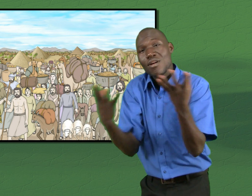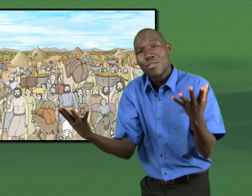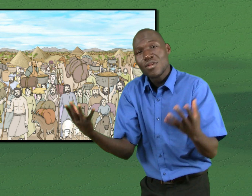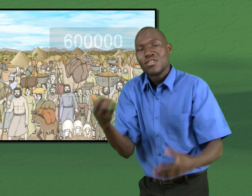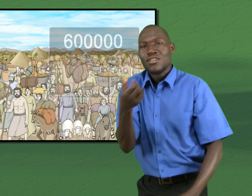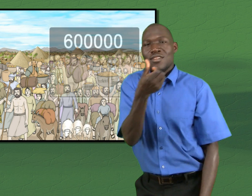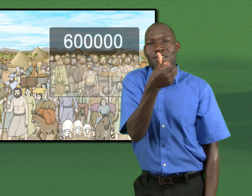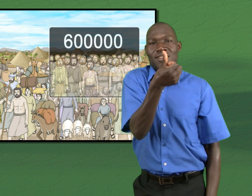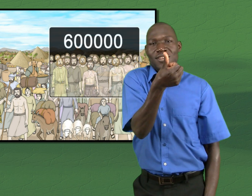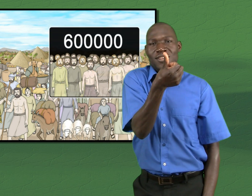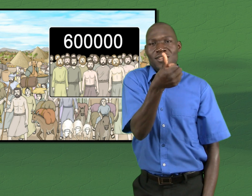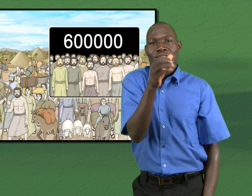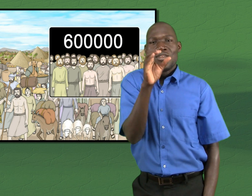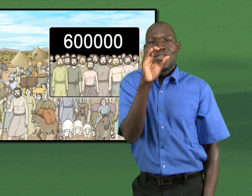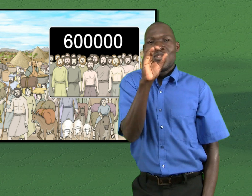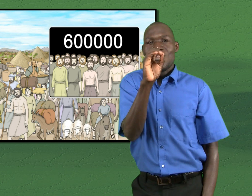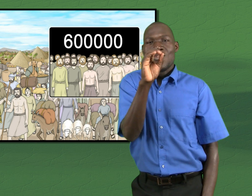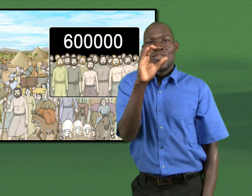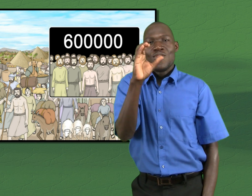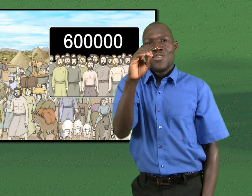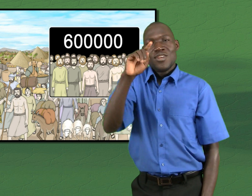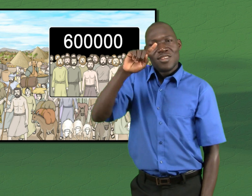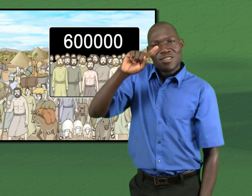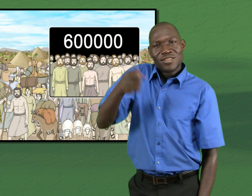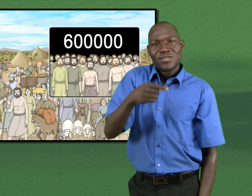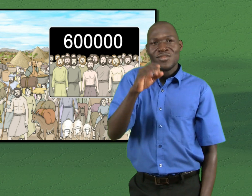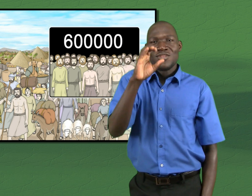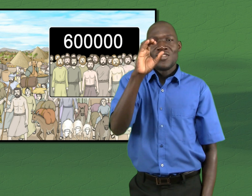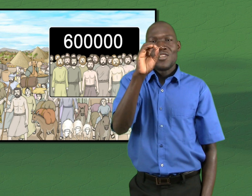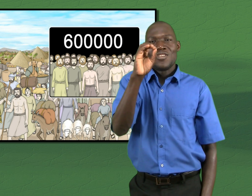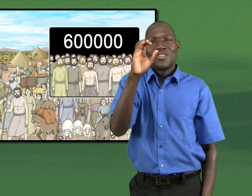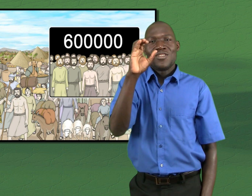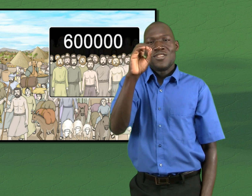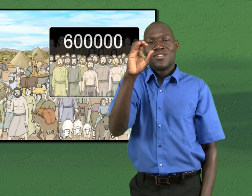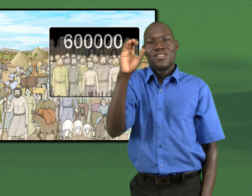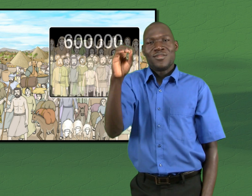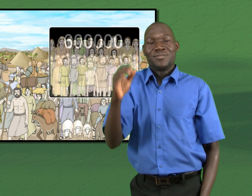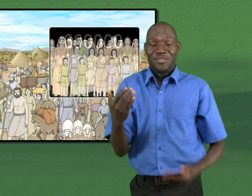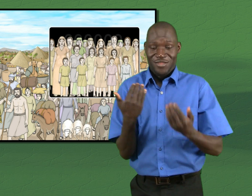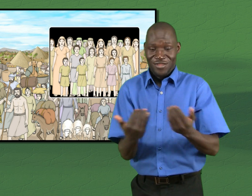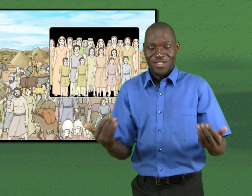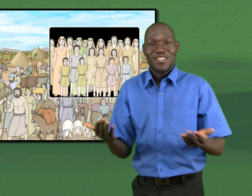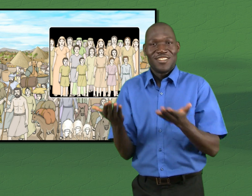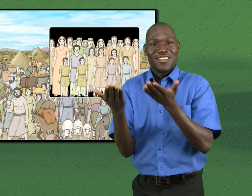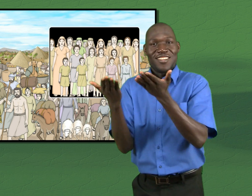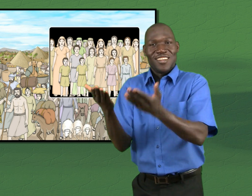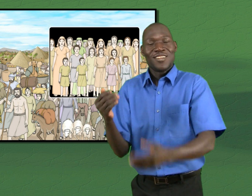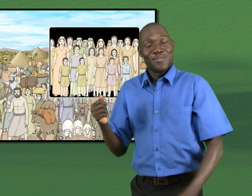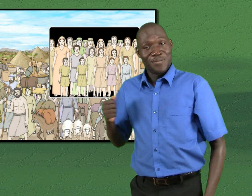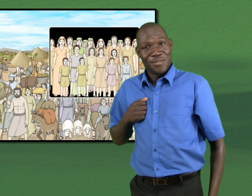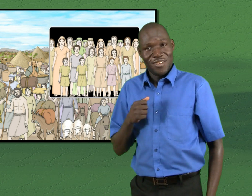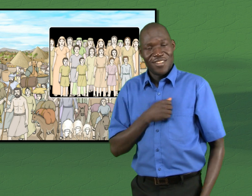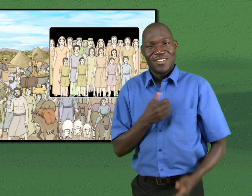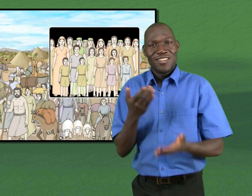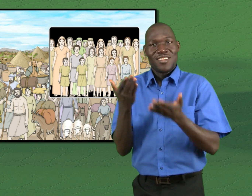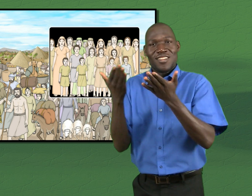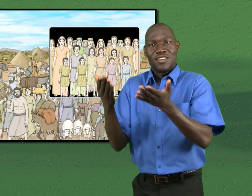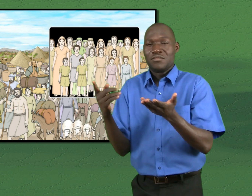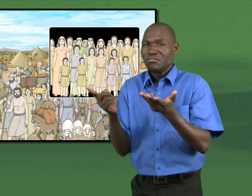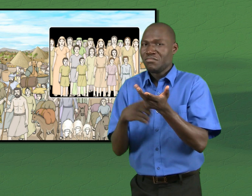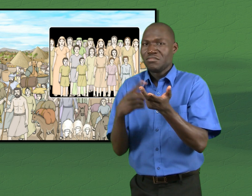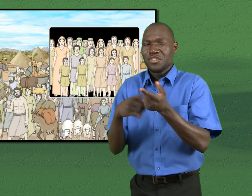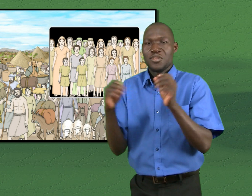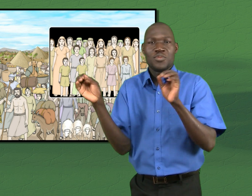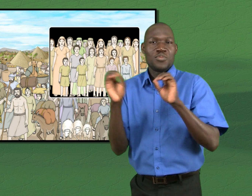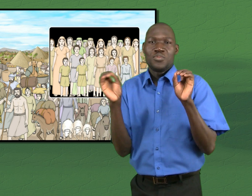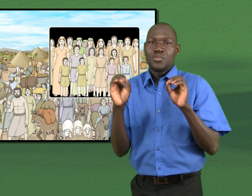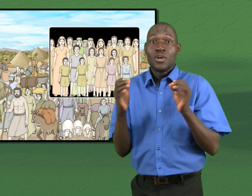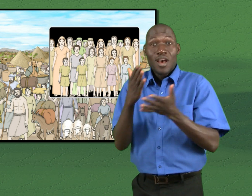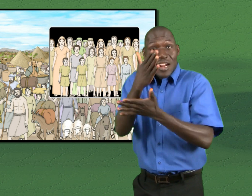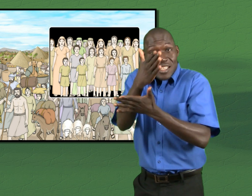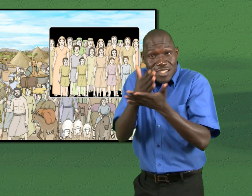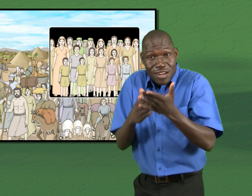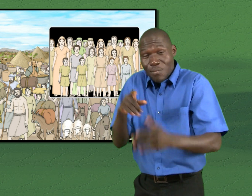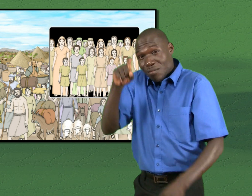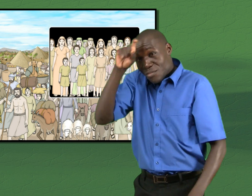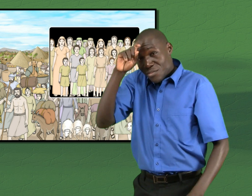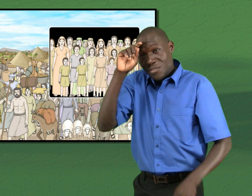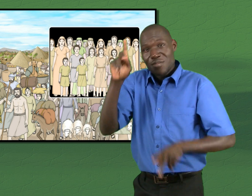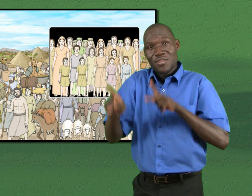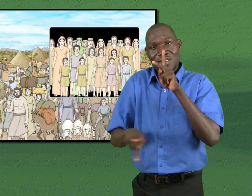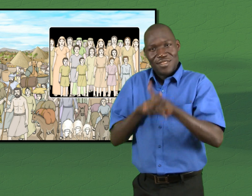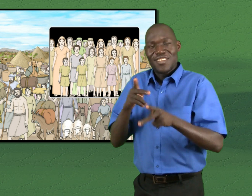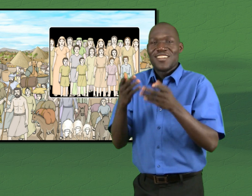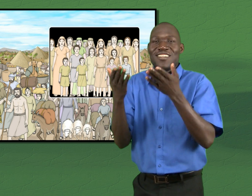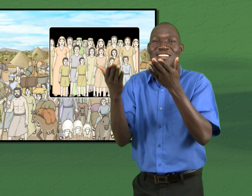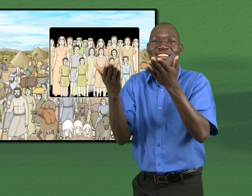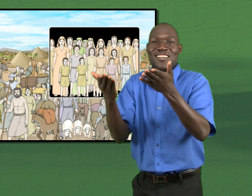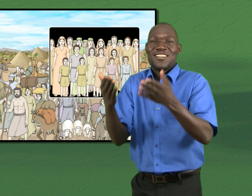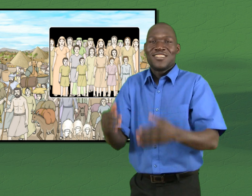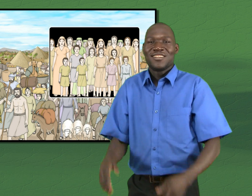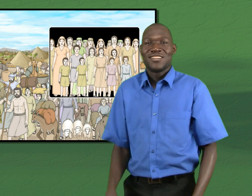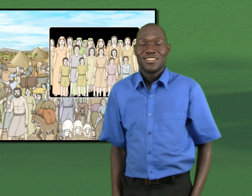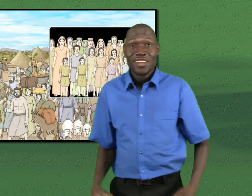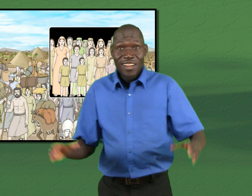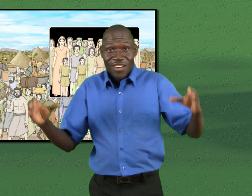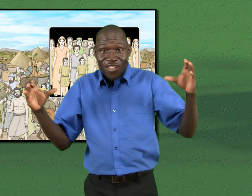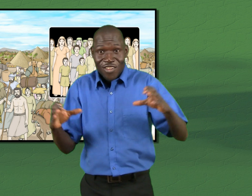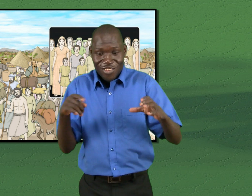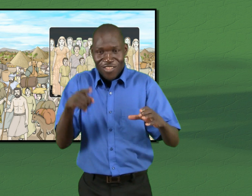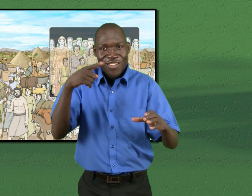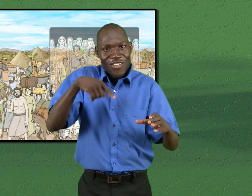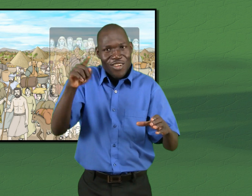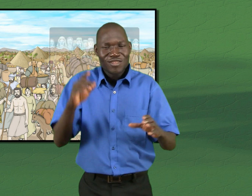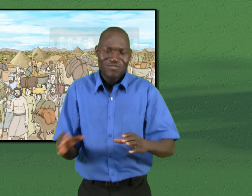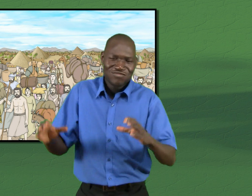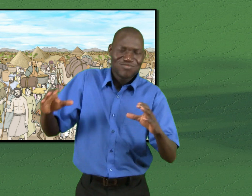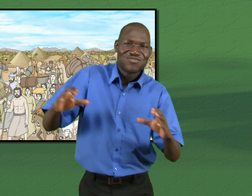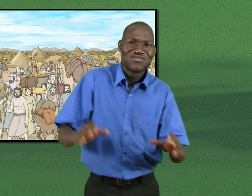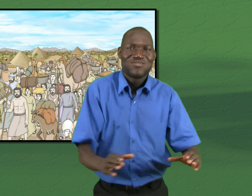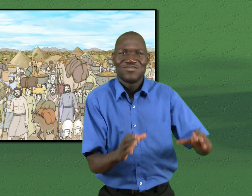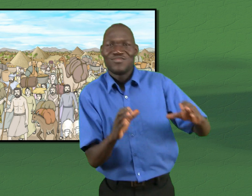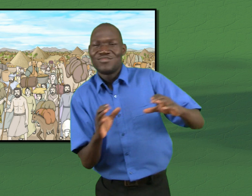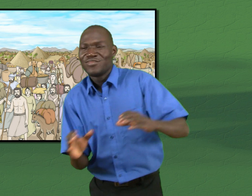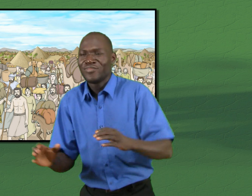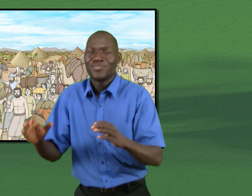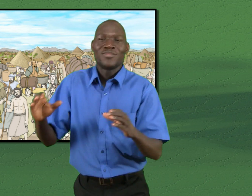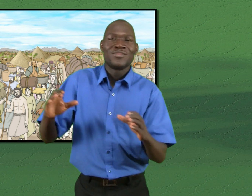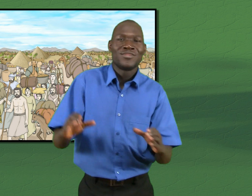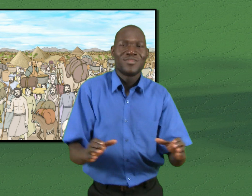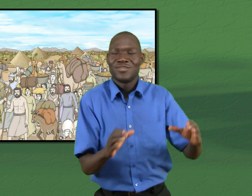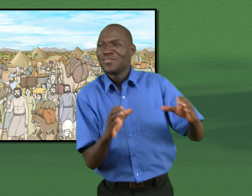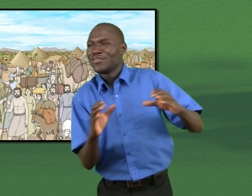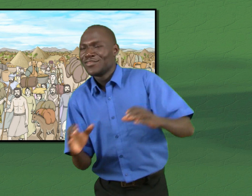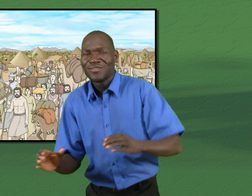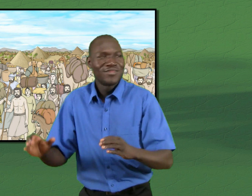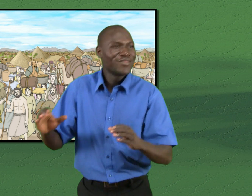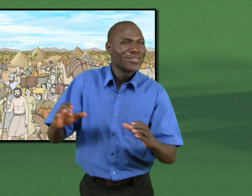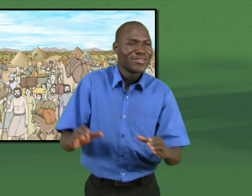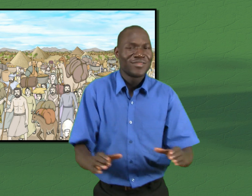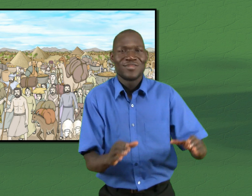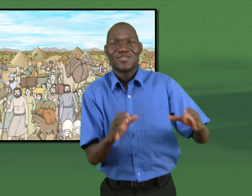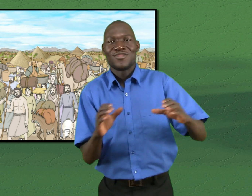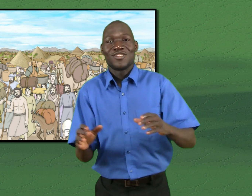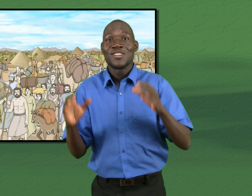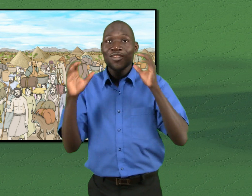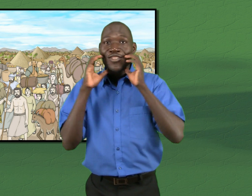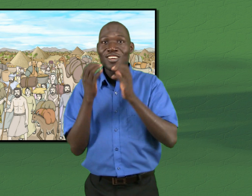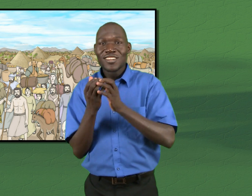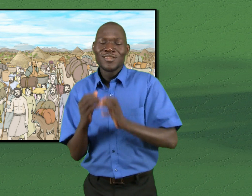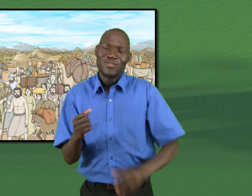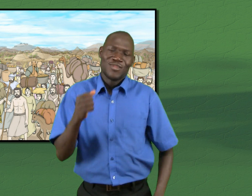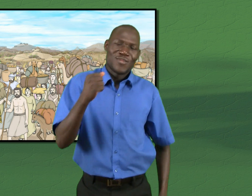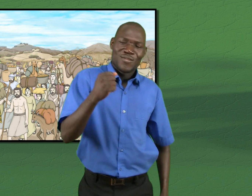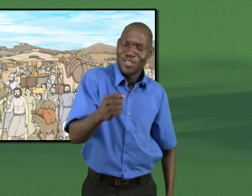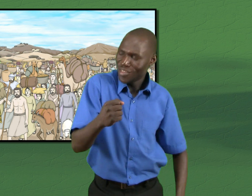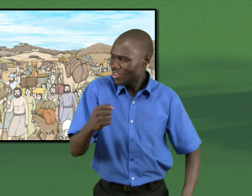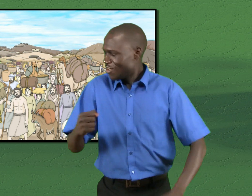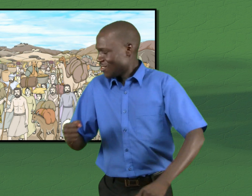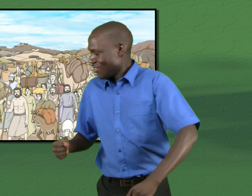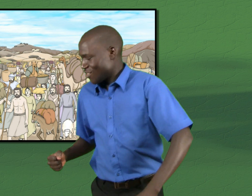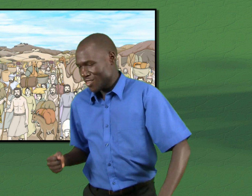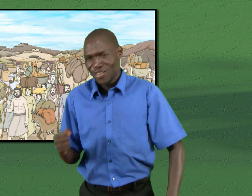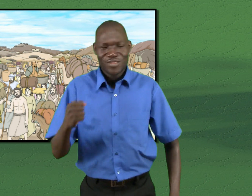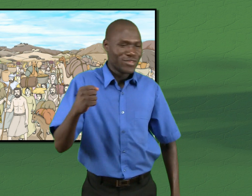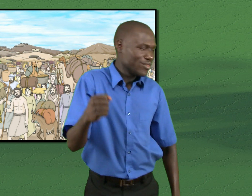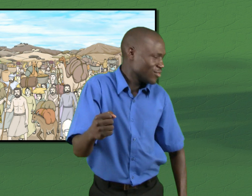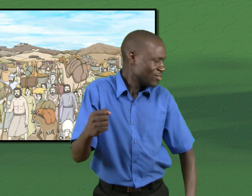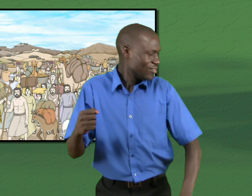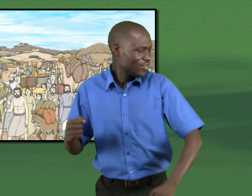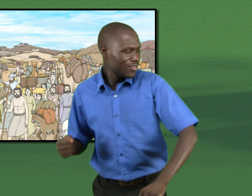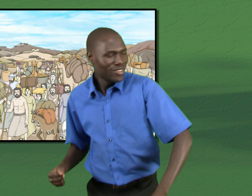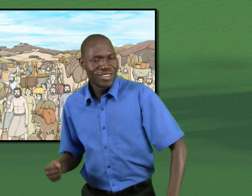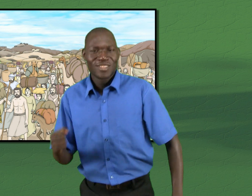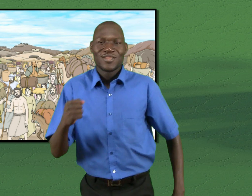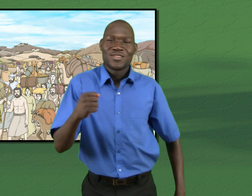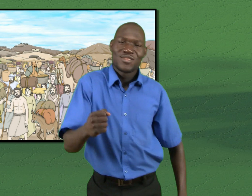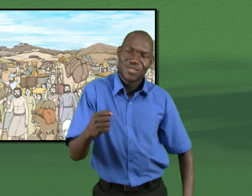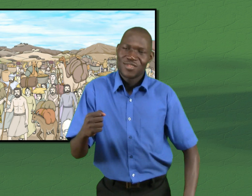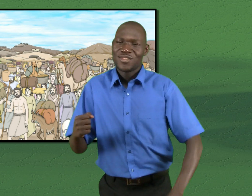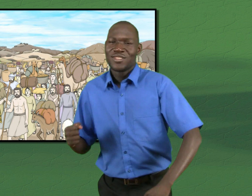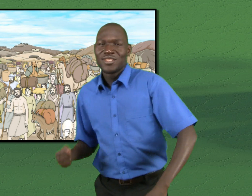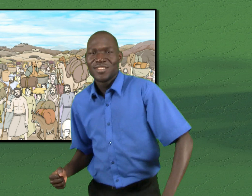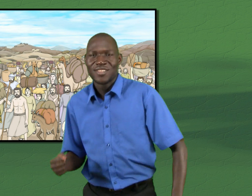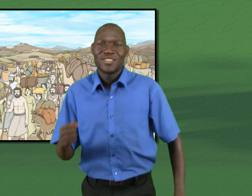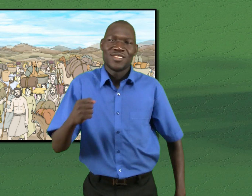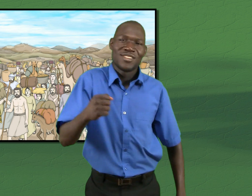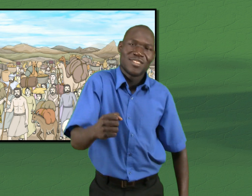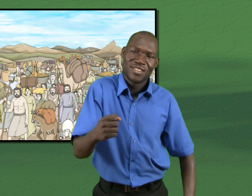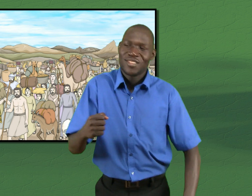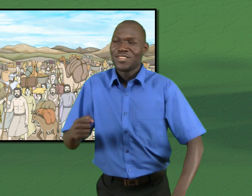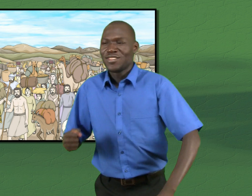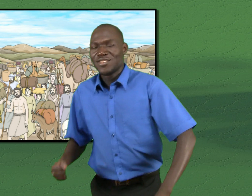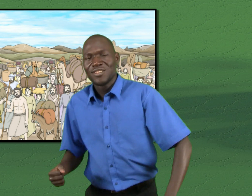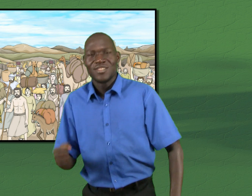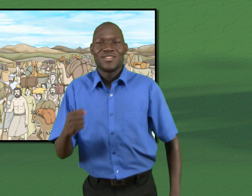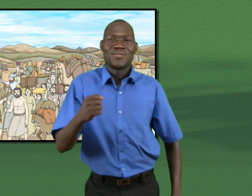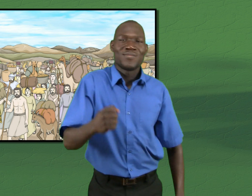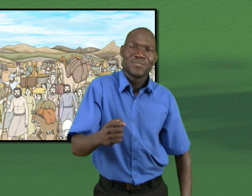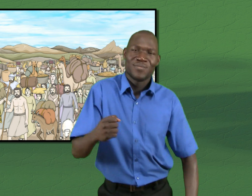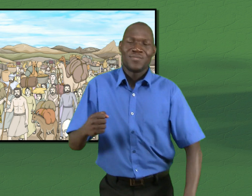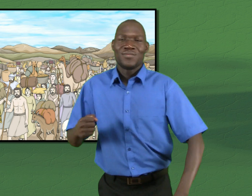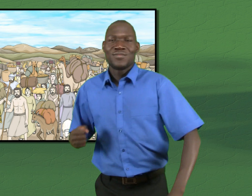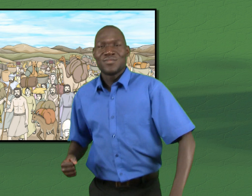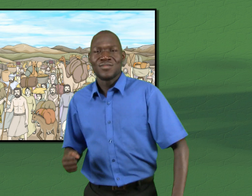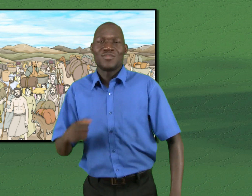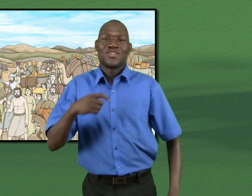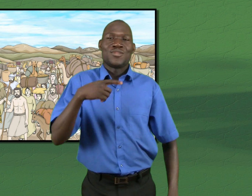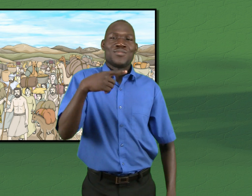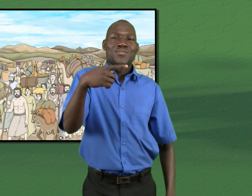For when they had been driven out of Egypt, they could not delay and had not prepared any provisions for themselves. Now the duration of the Israelites’ stay in Egypt was 430 years.